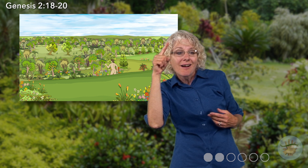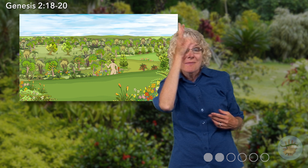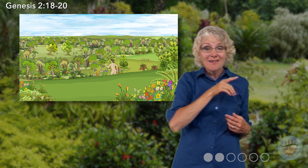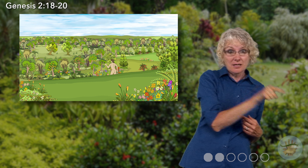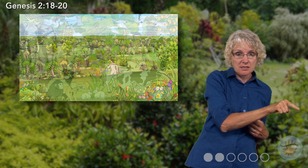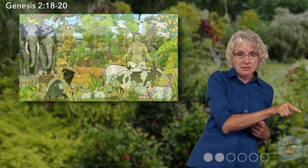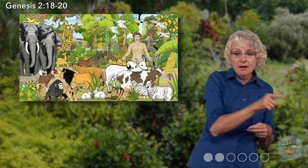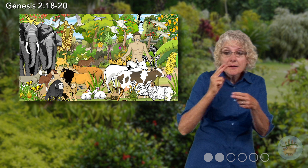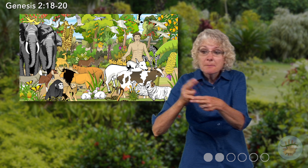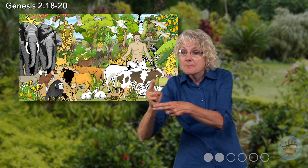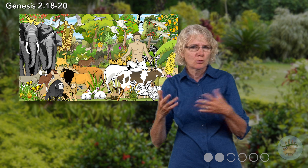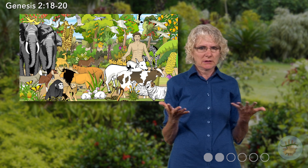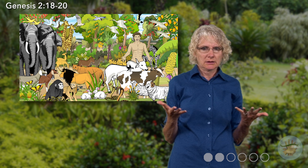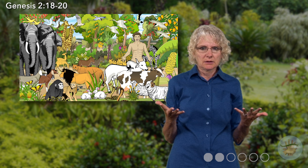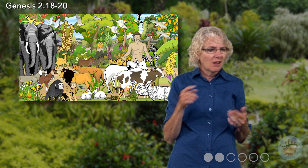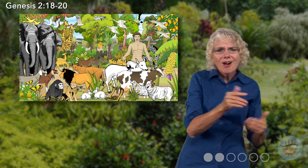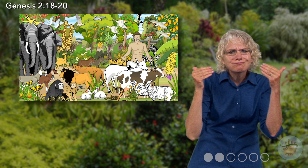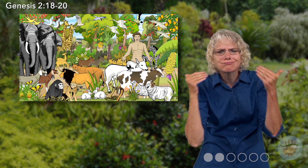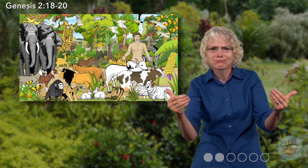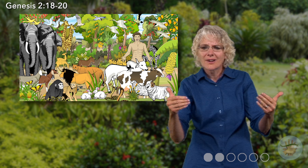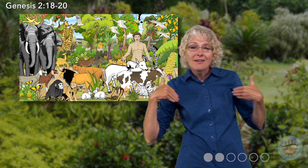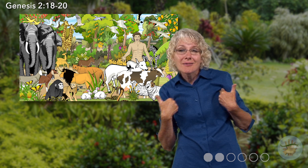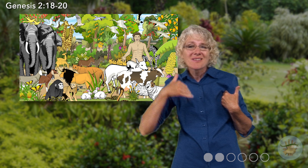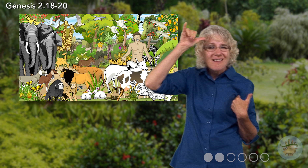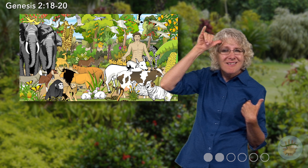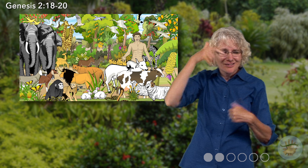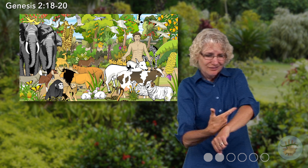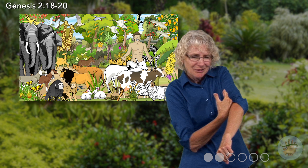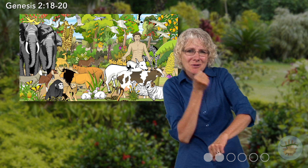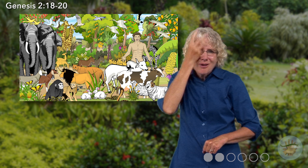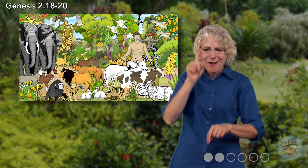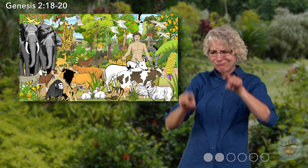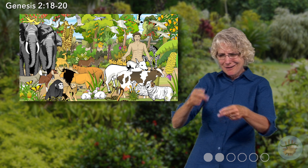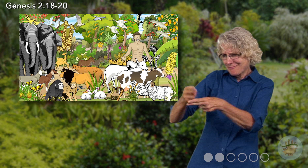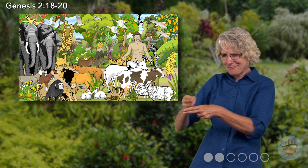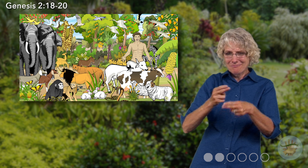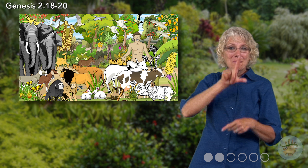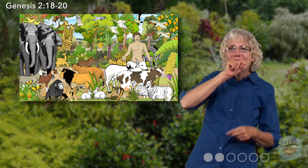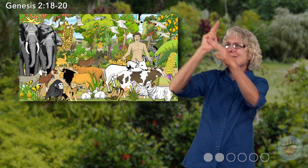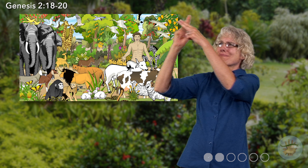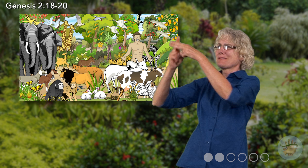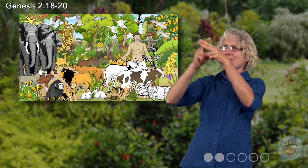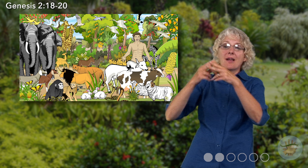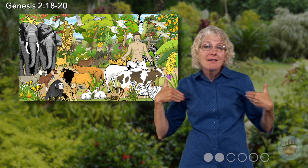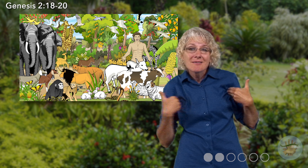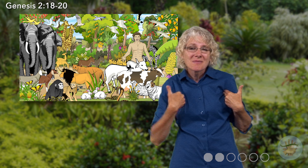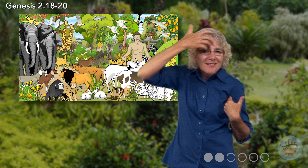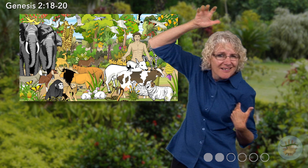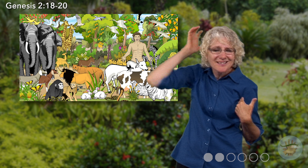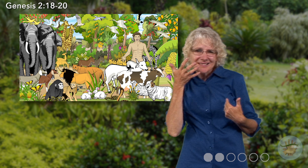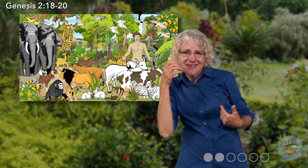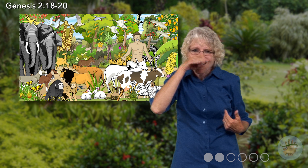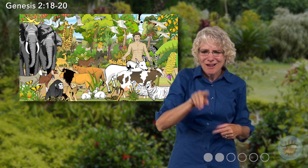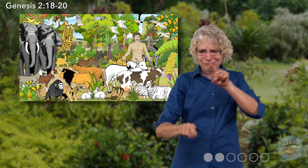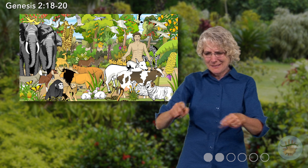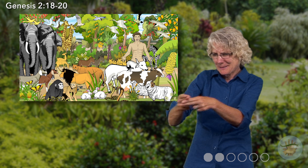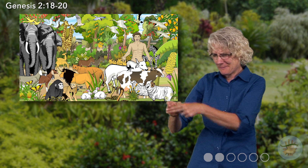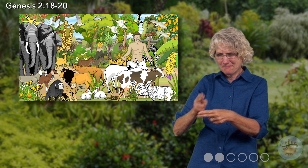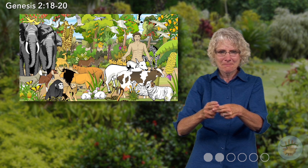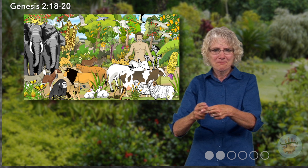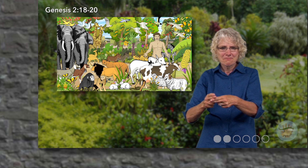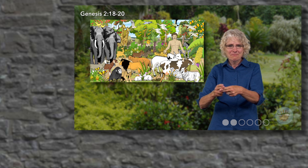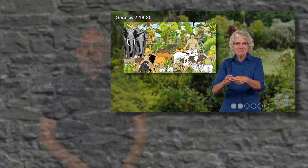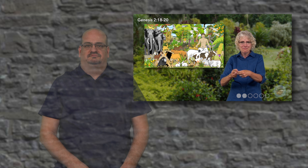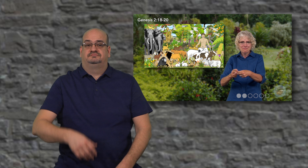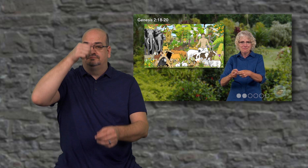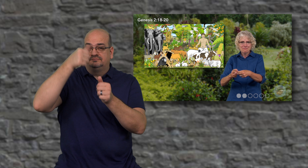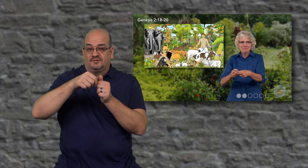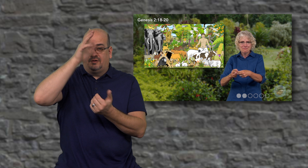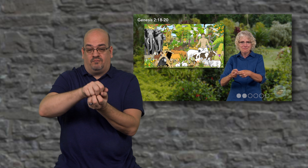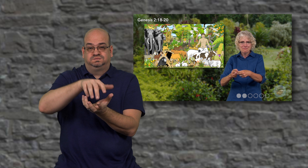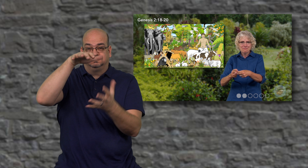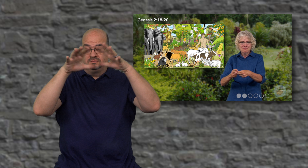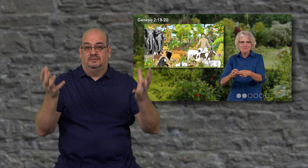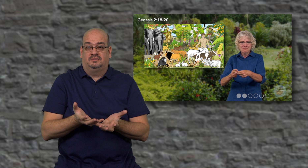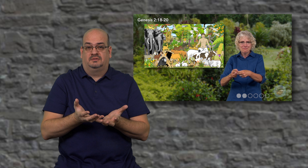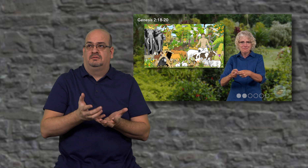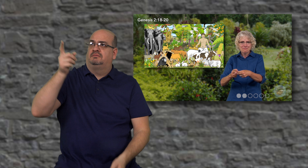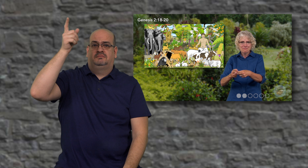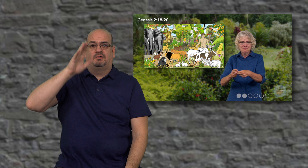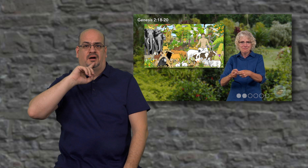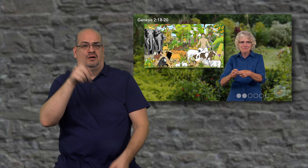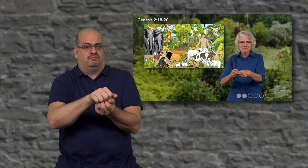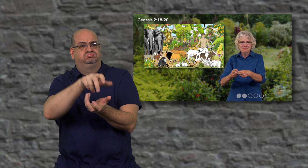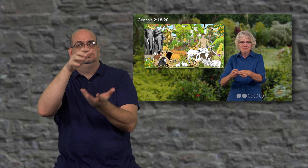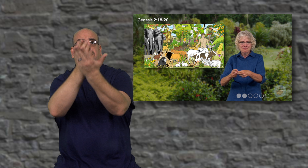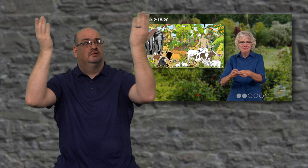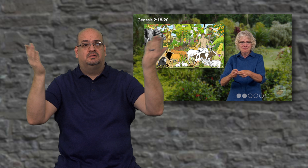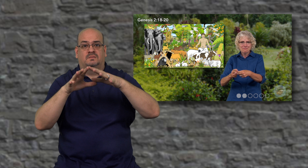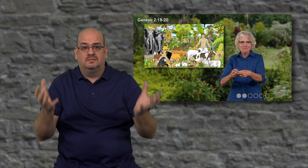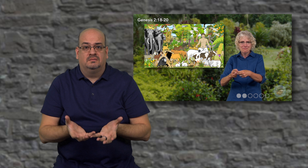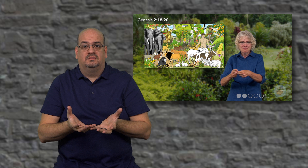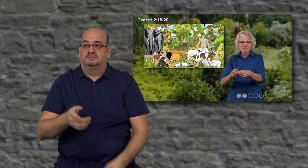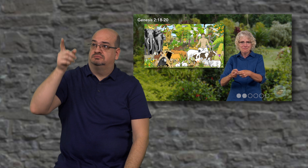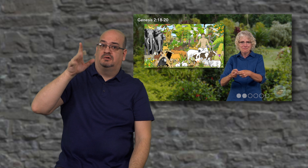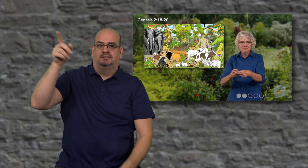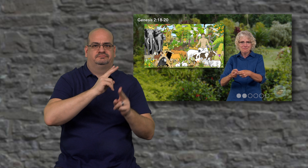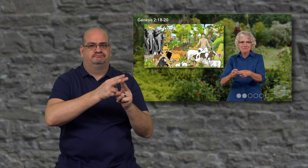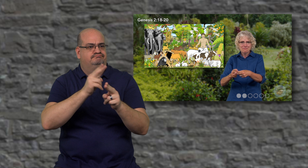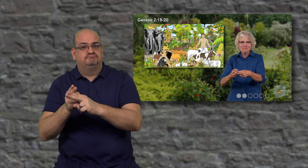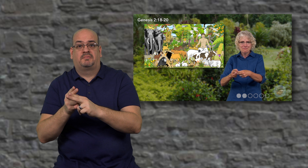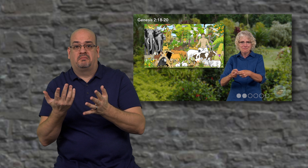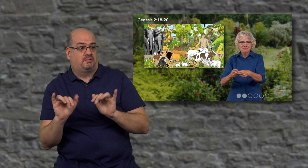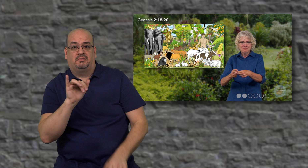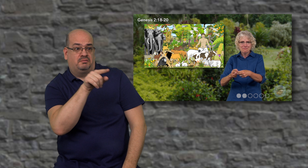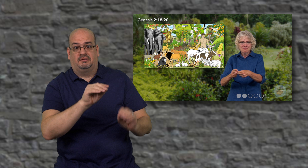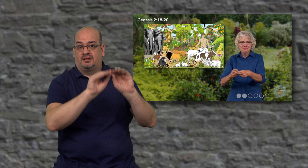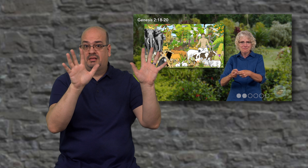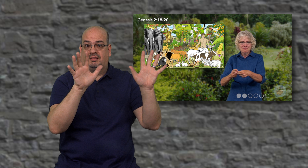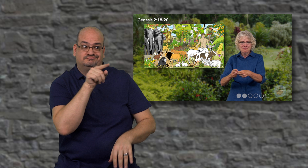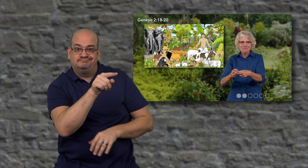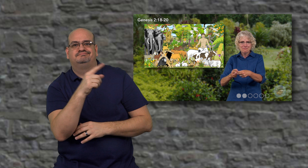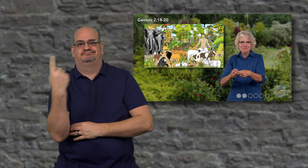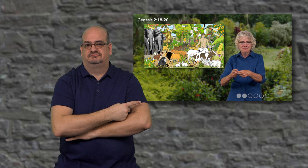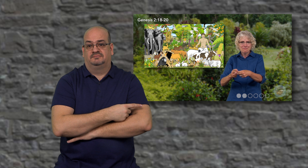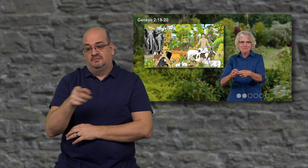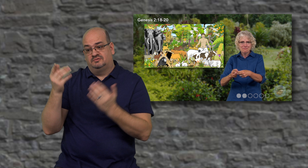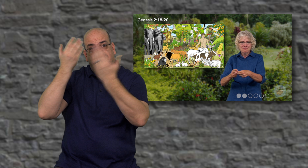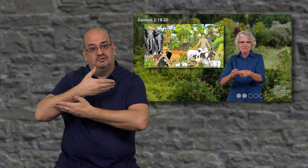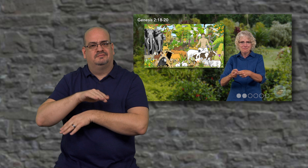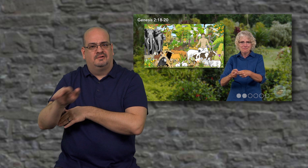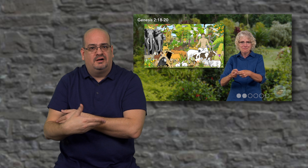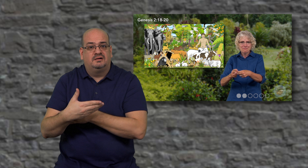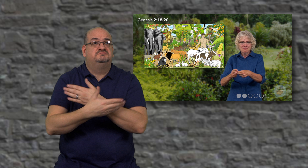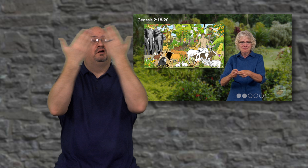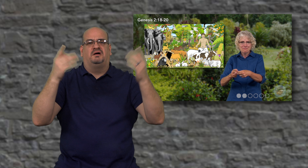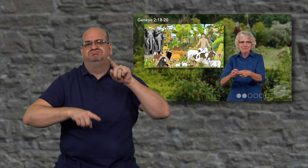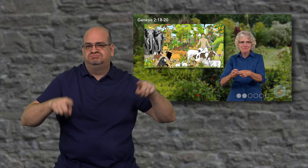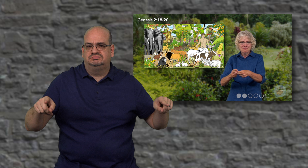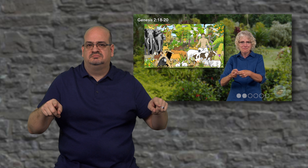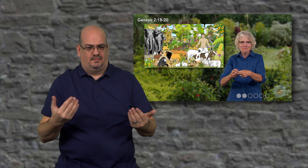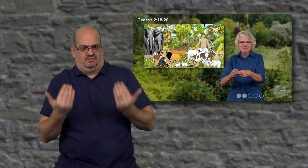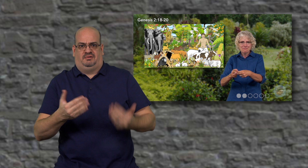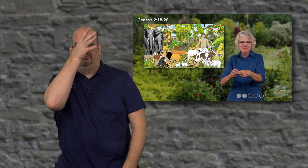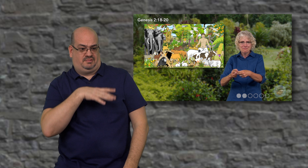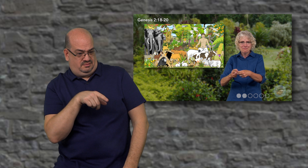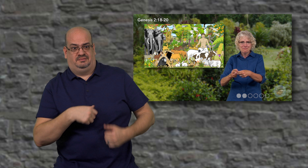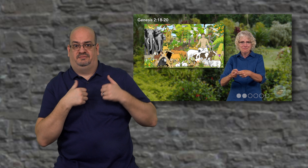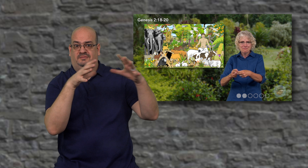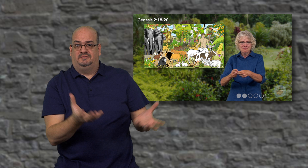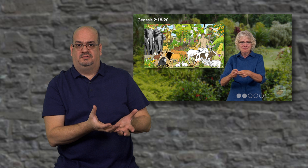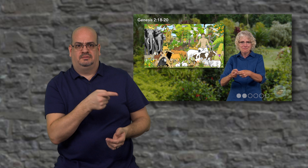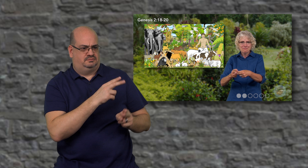And out of the ground the LORD God formed every beast of the field and every bird of the air, and He brought them to the man to see what he would name each one.